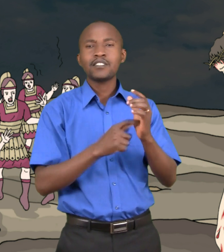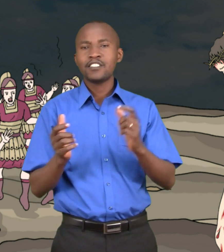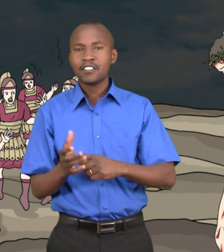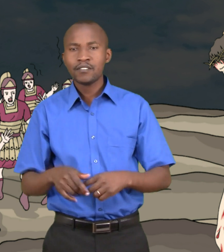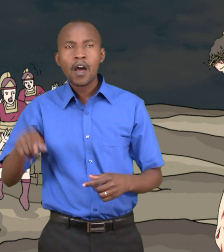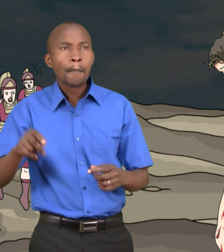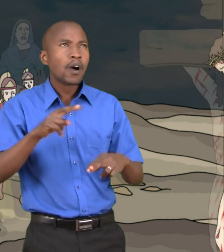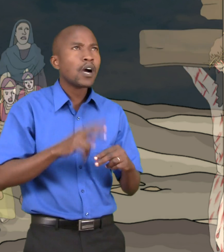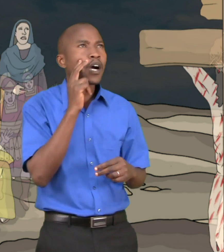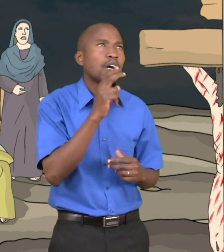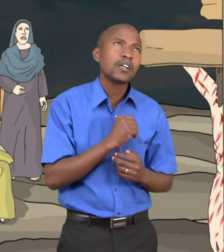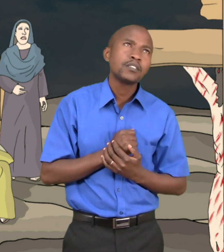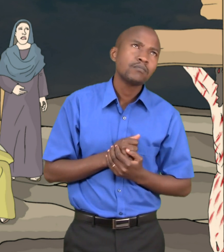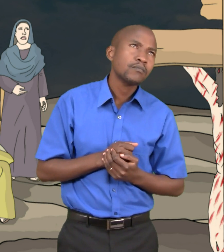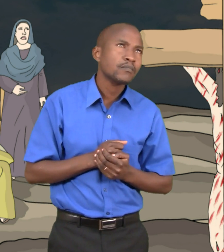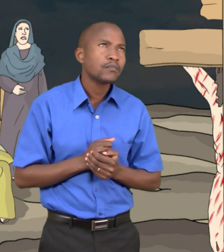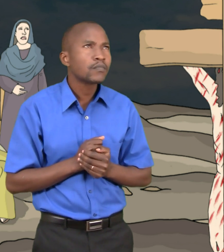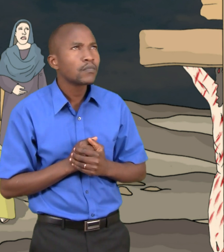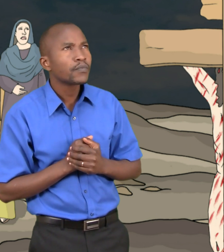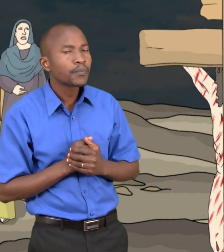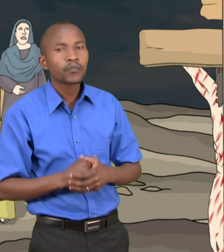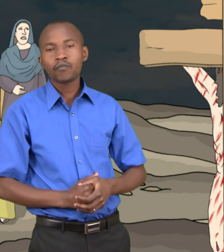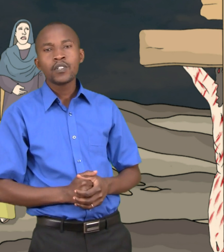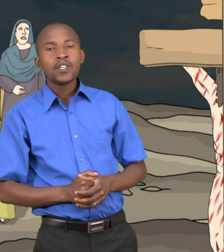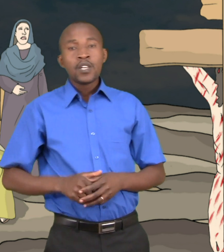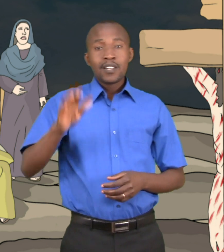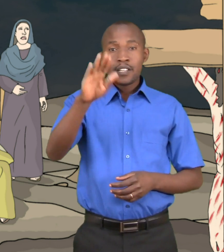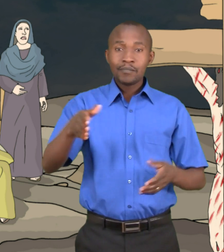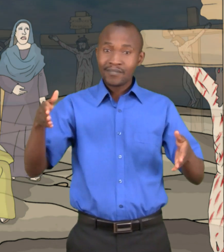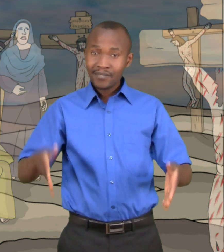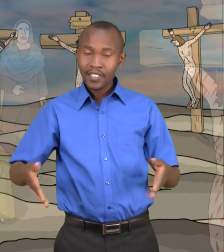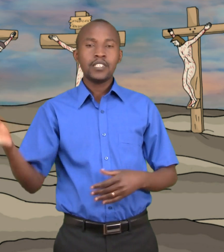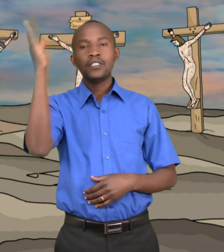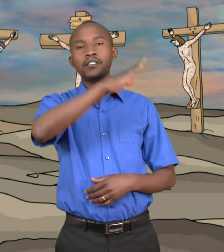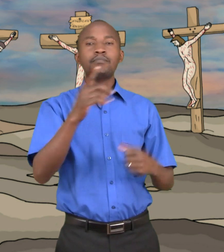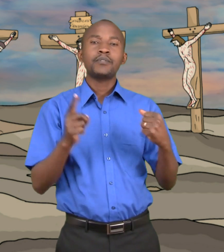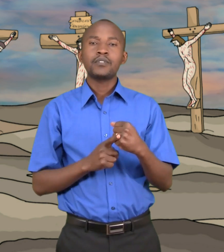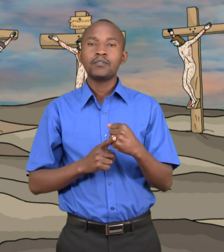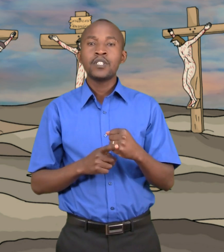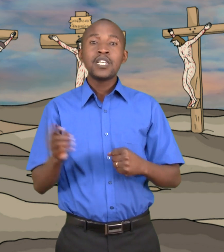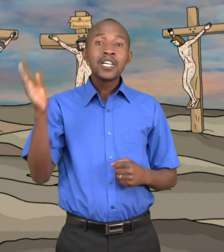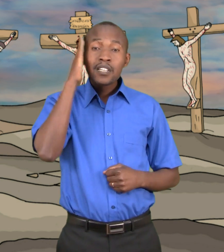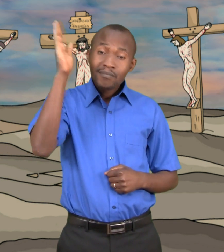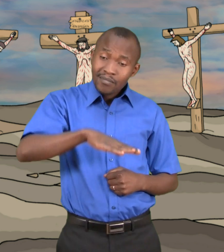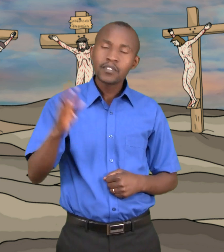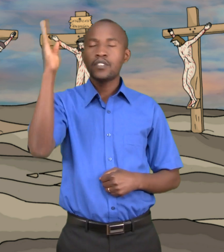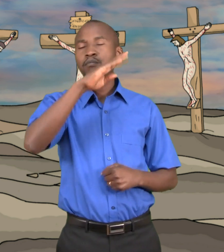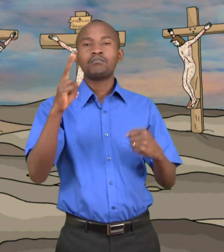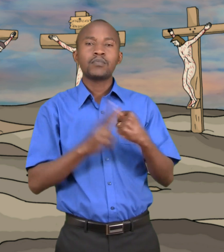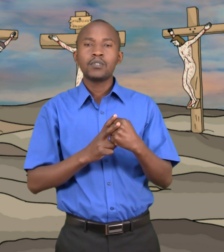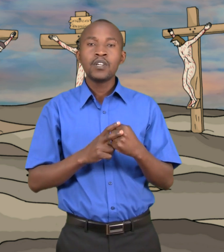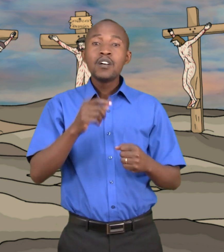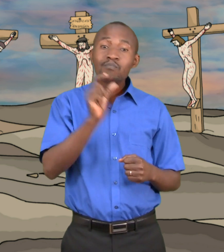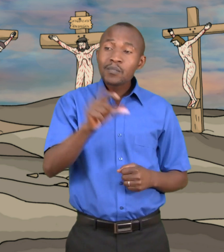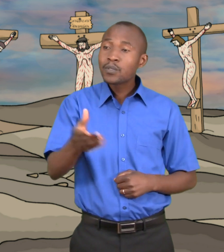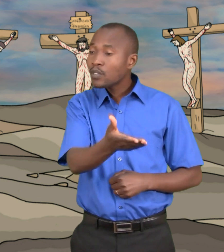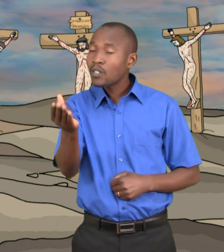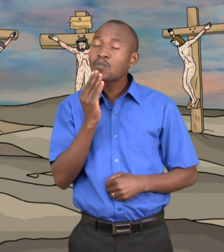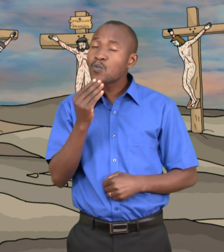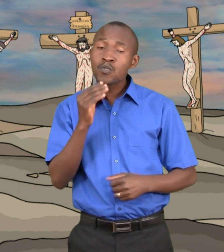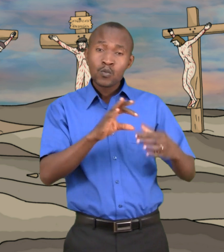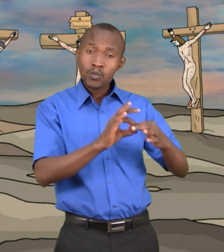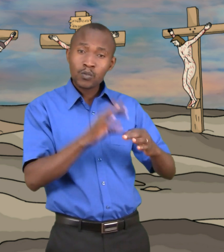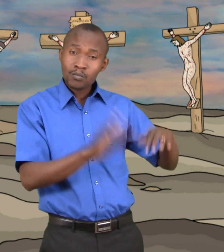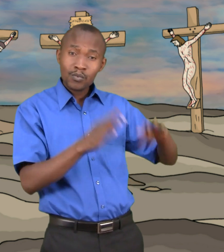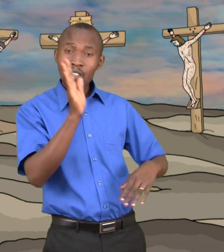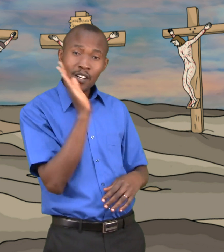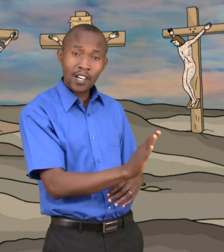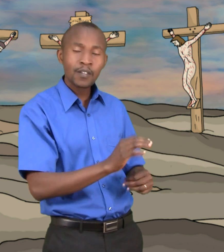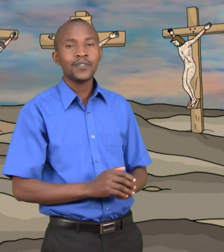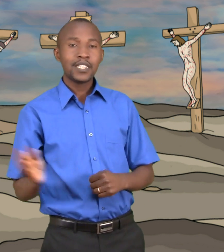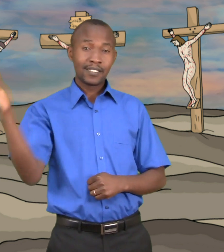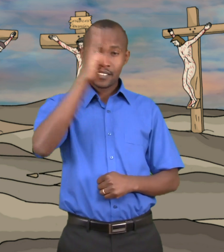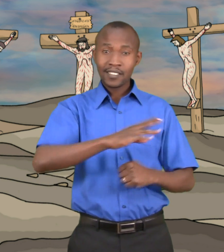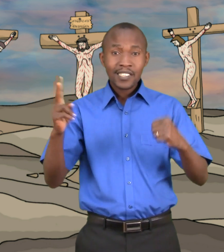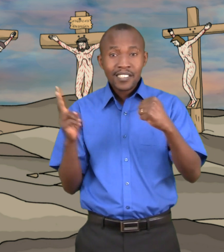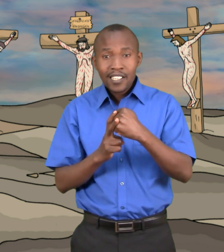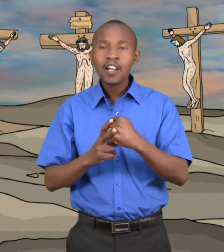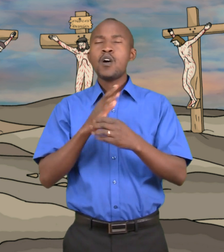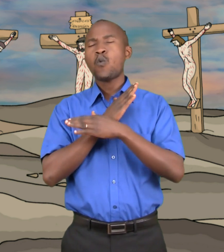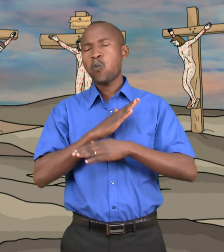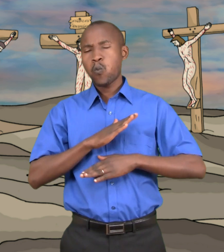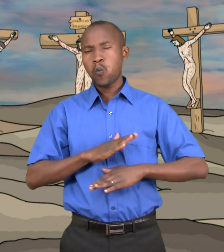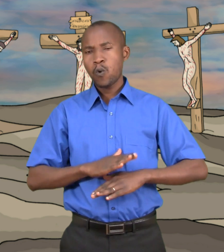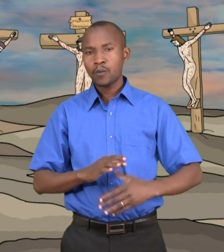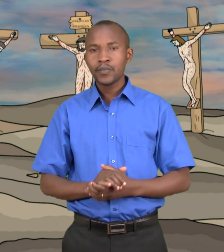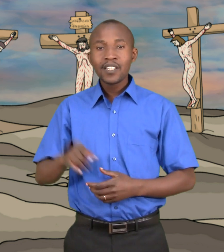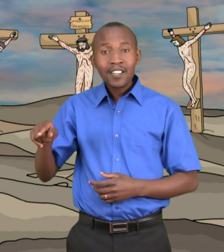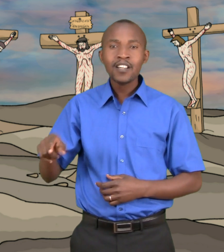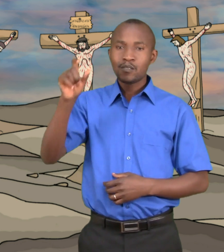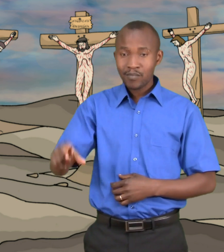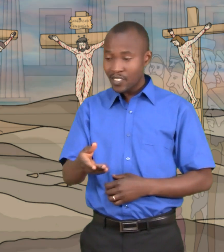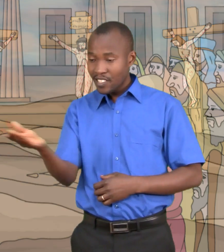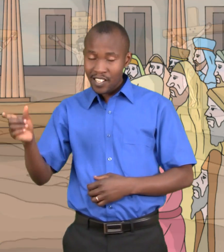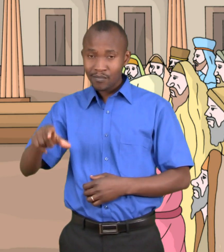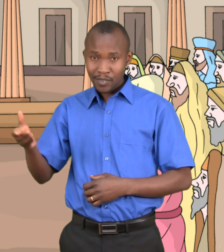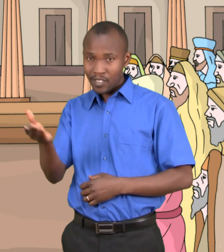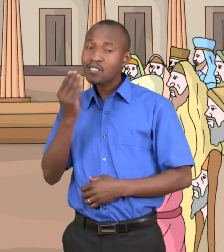And many women were there, watching from a distance. They had followed Jesus from Galilee to minister to Him. Among them were Mary Magdalene, Mary the mother of James and Joseph, and the mother of Zebedee’s sons. and placed it in his own new tomb that he had cut into the rock. Then he rolled a great stone across the entrance to the tomb and went away. Mary Magdalene and the other Mary were sitting there opposite the tomb.